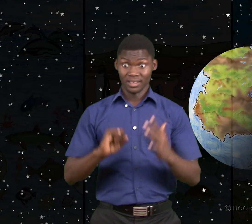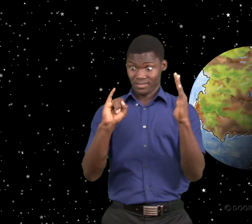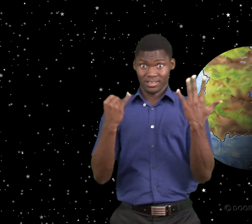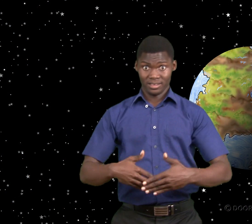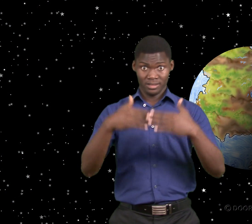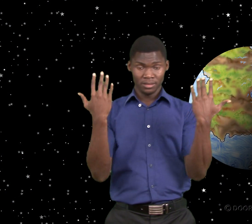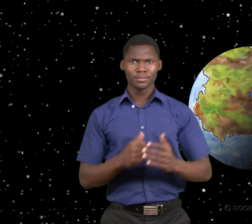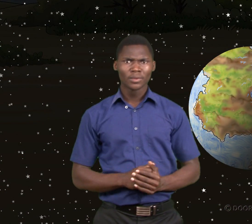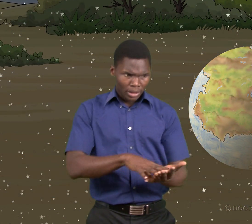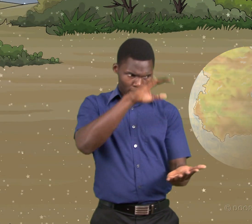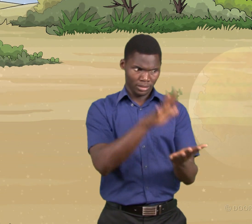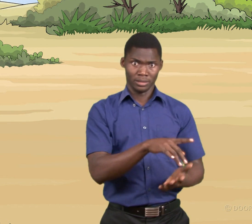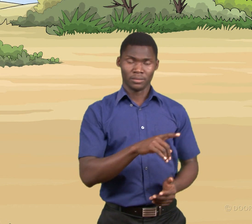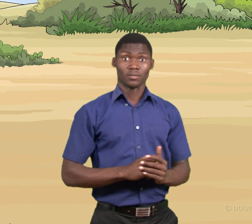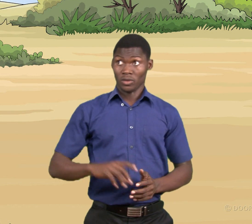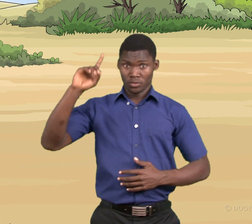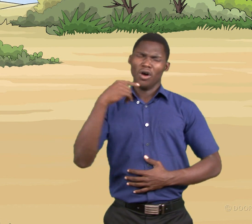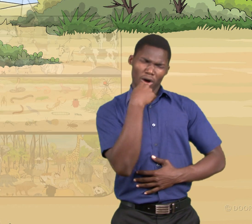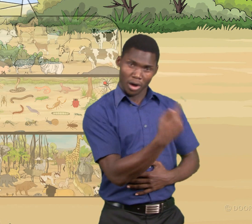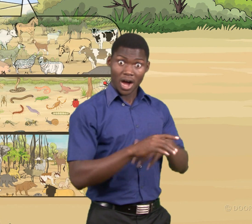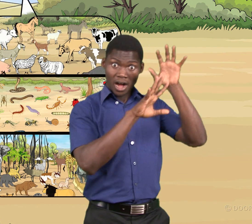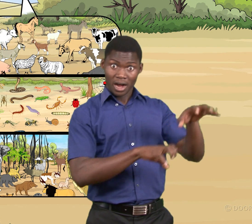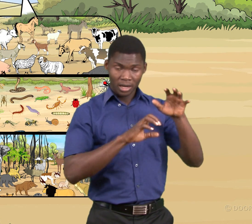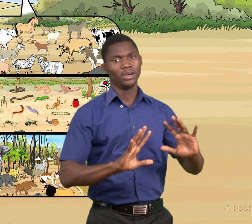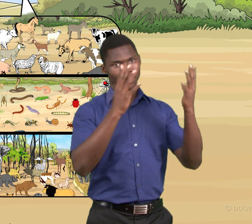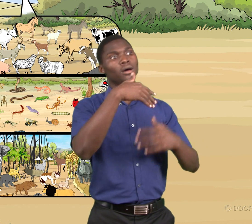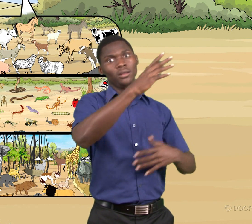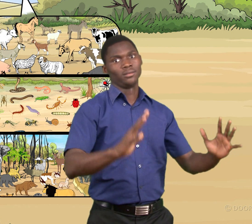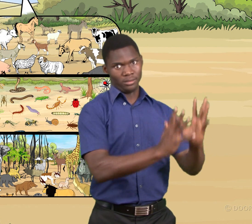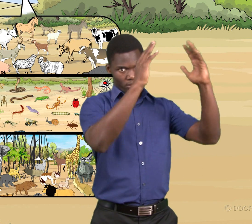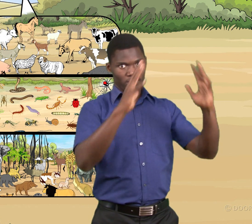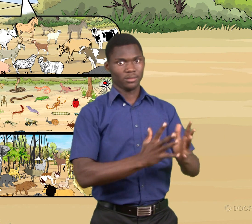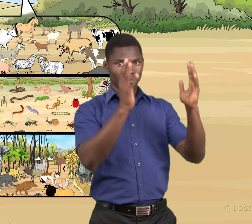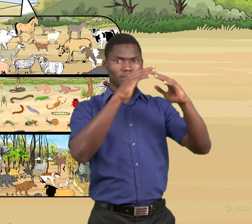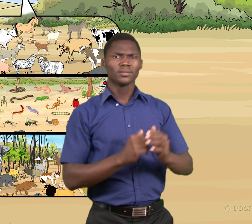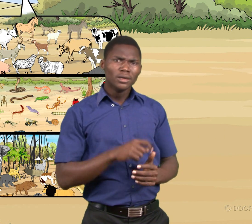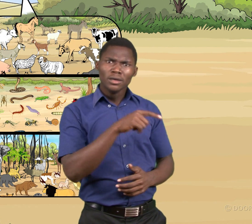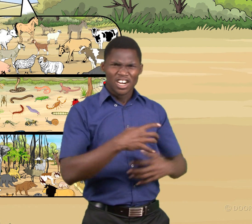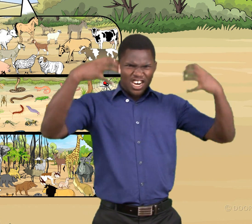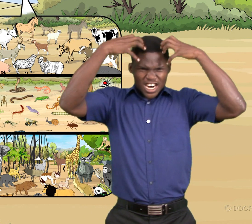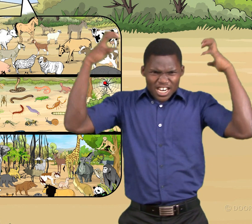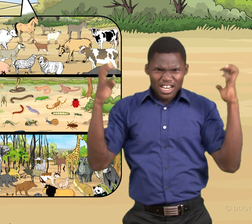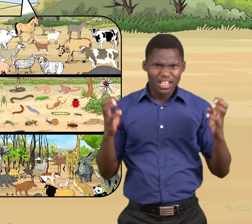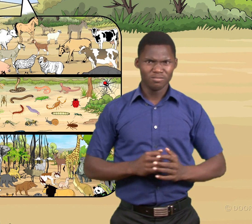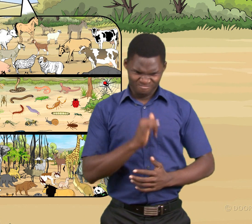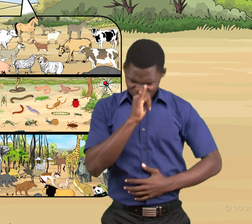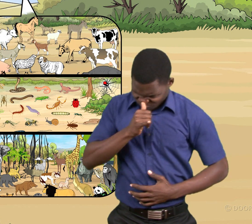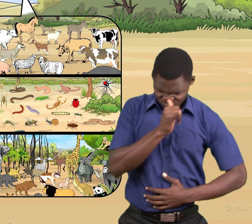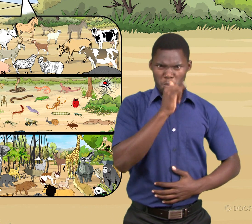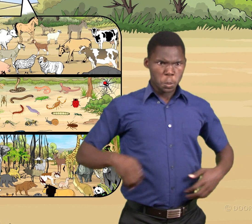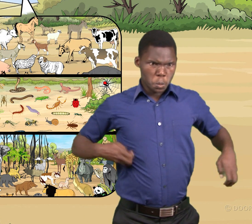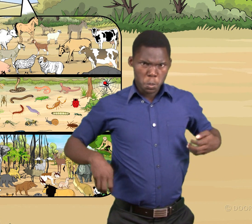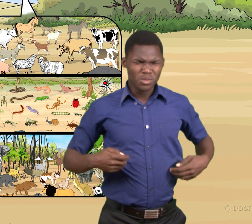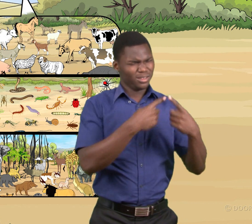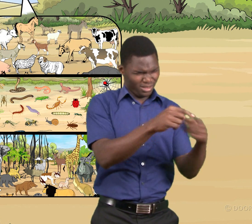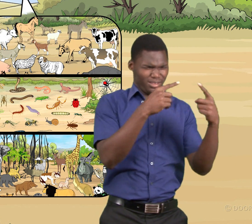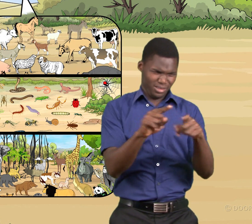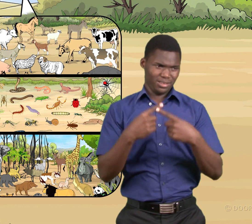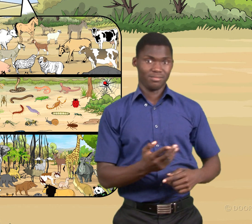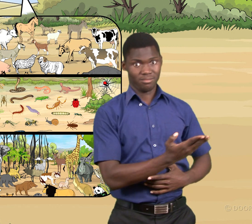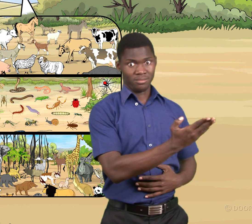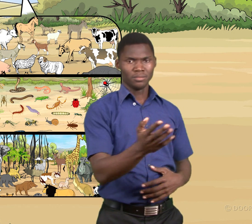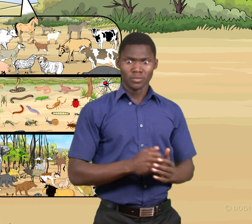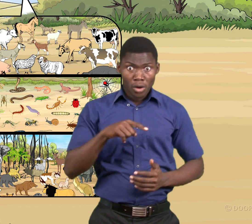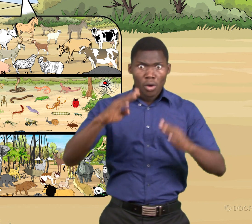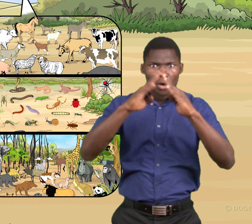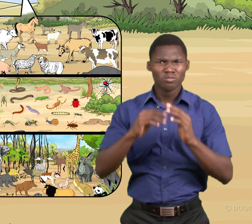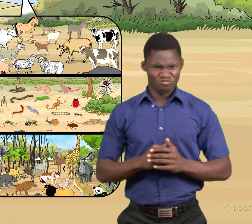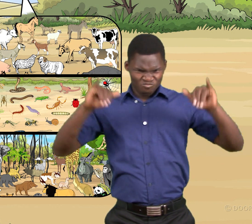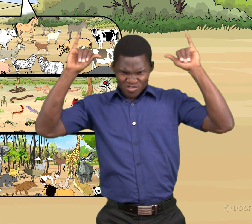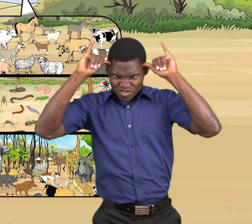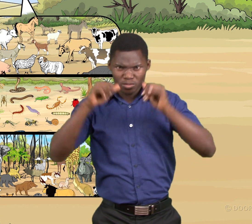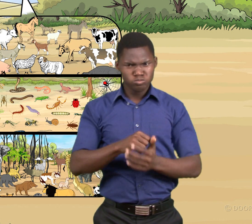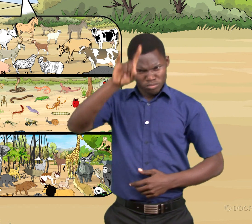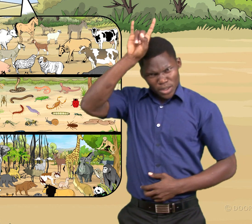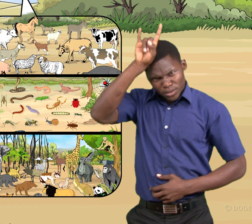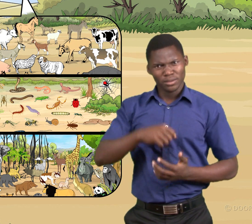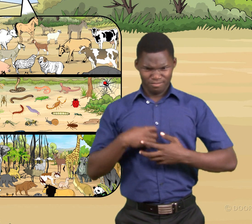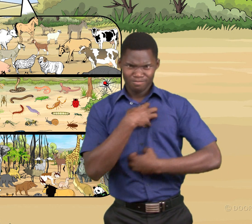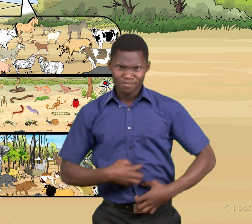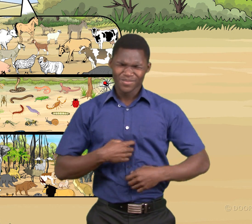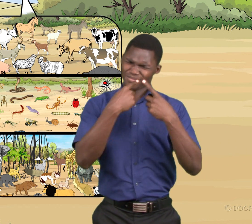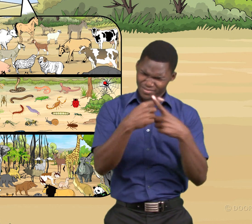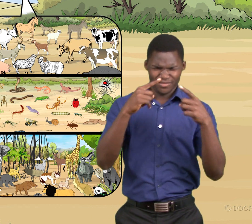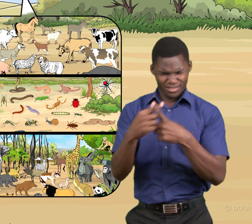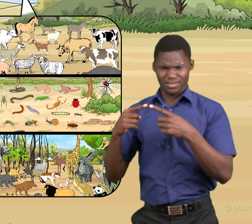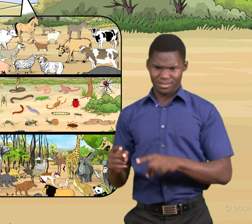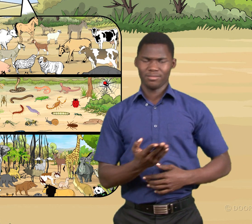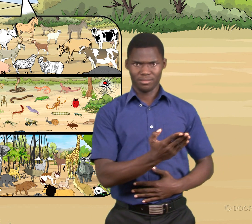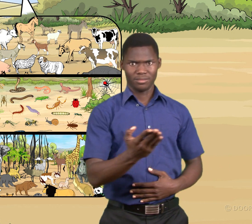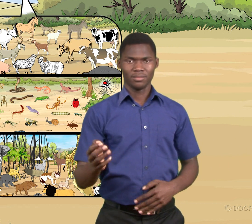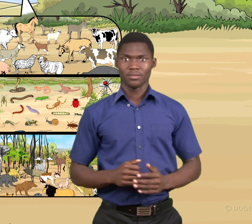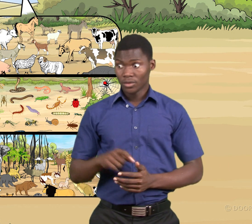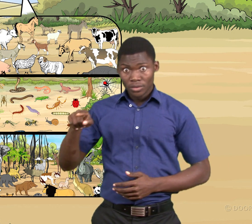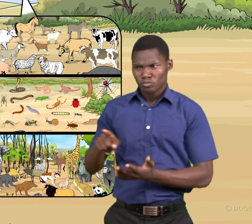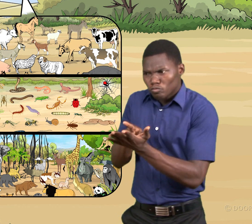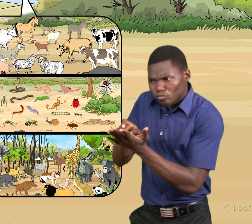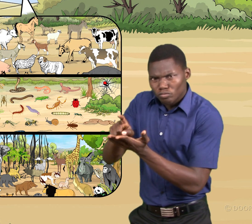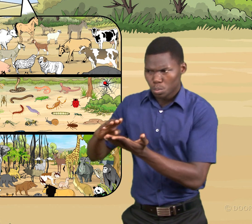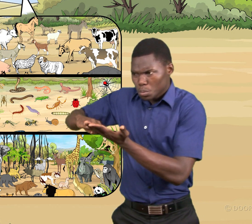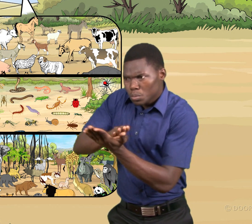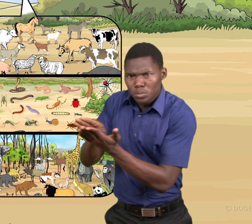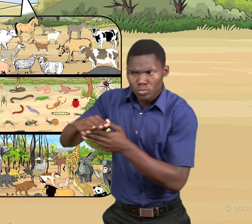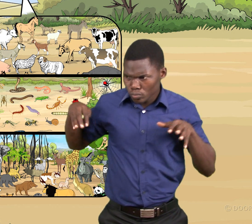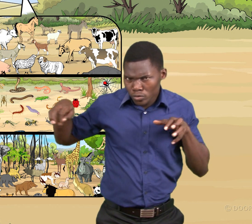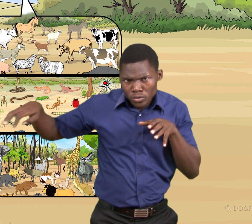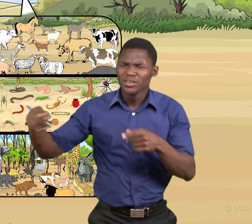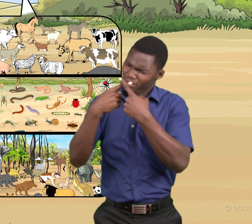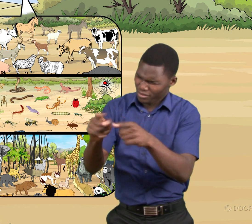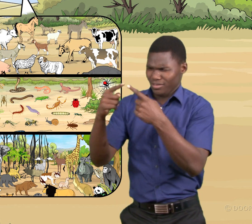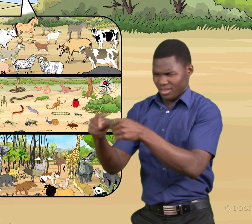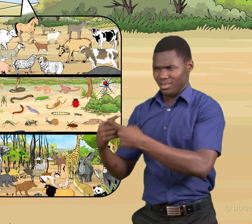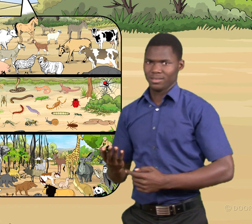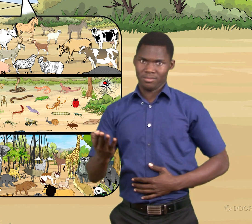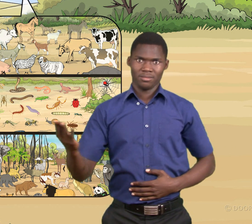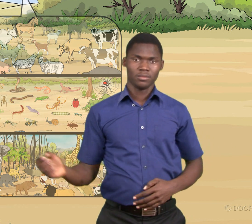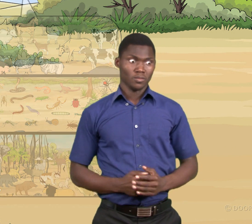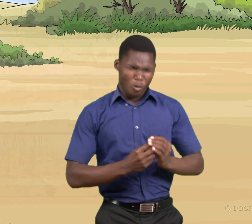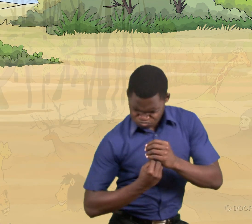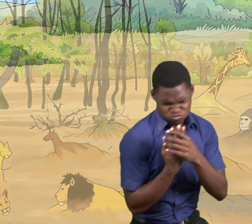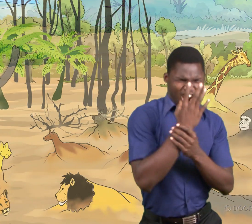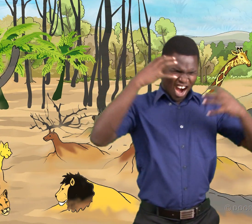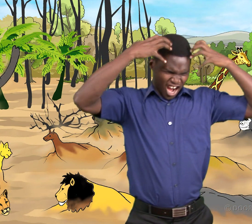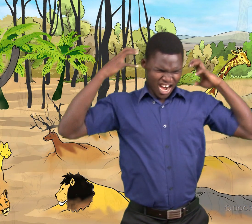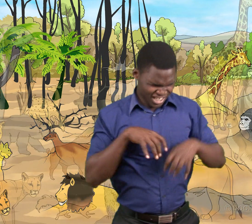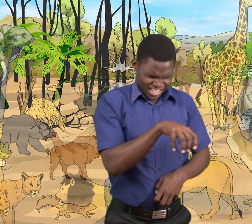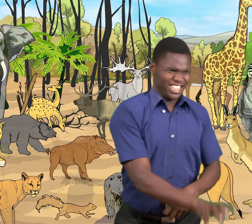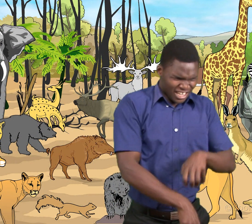And God said, “Let the earth bring forth living creatures according to their kinds: livestock, land crawlers, and beasts of the earth according to their kinds.”